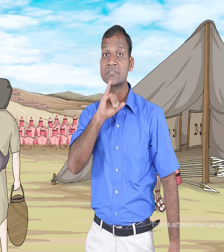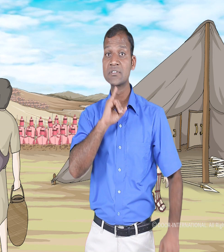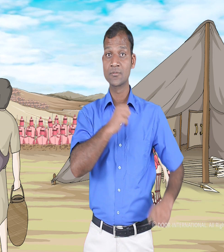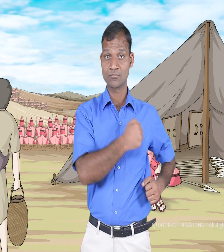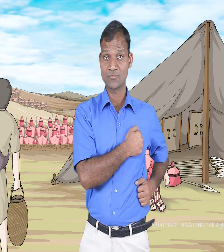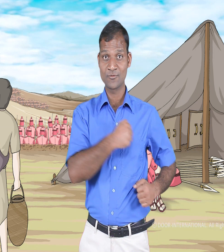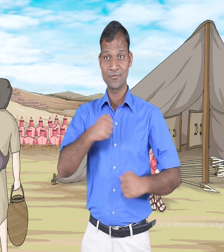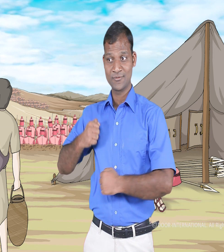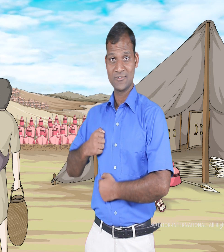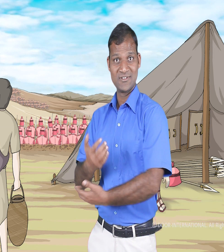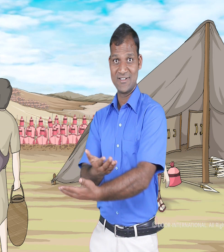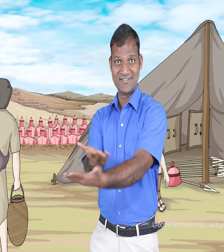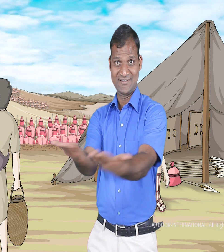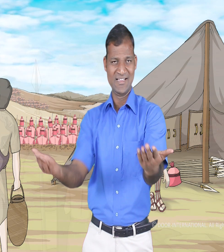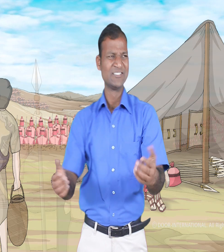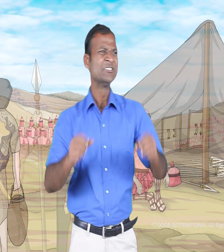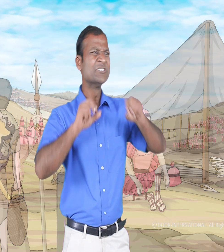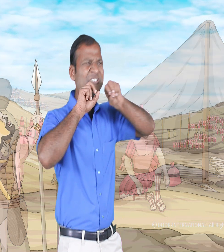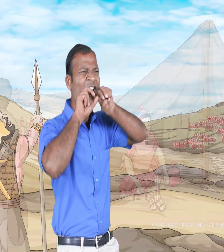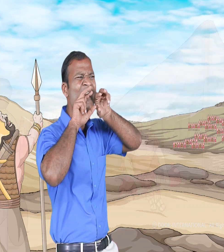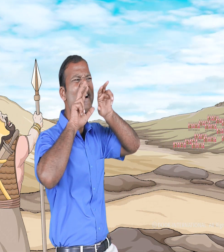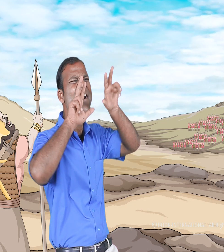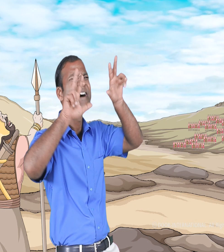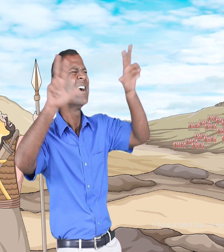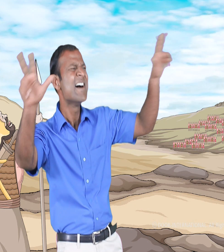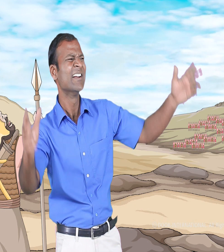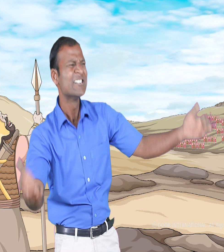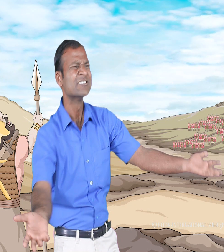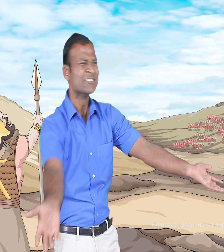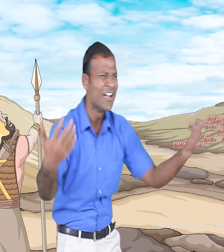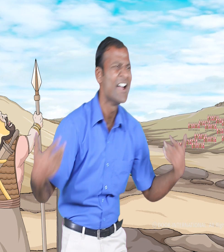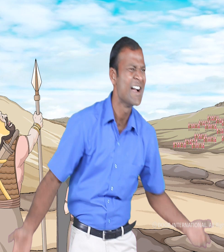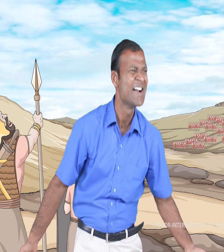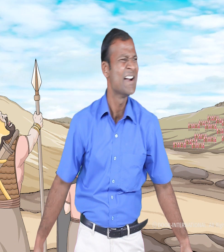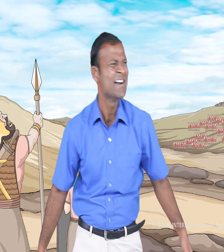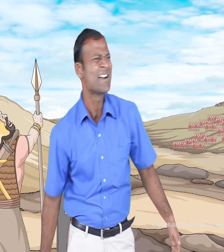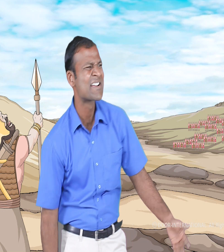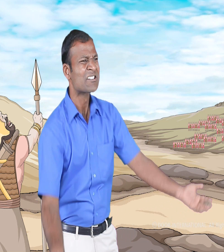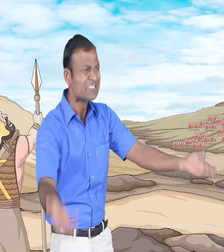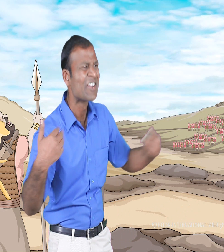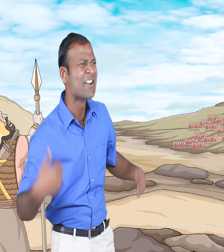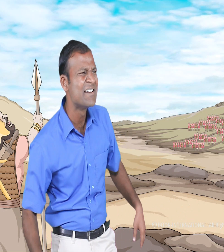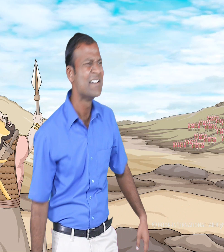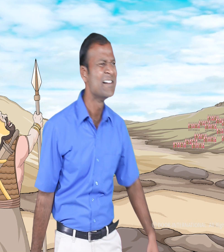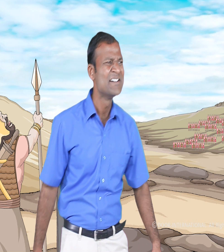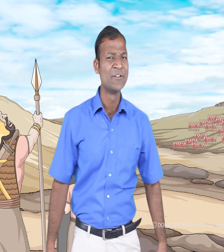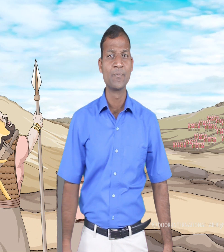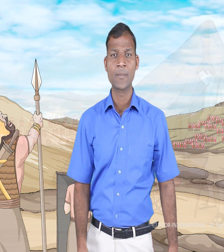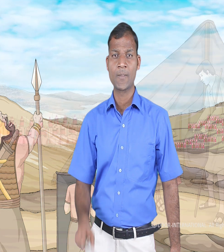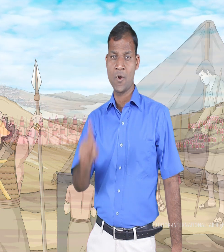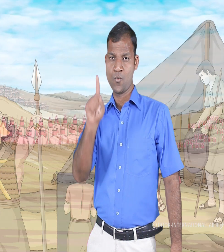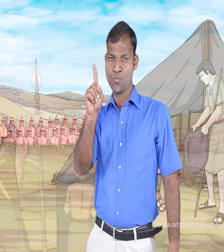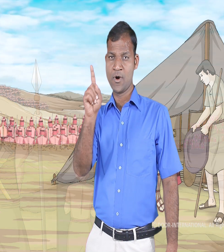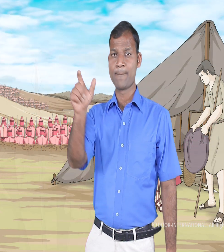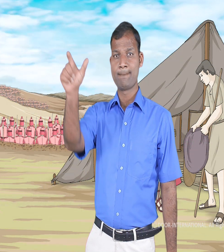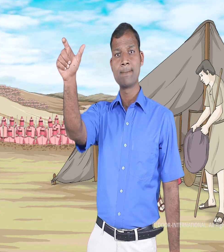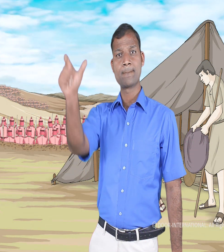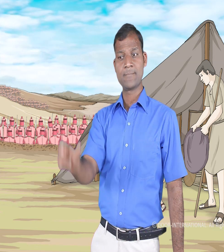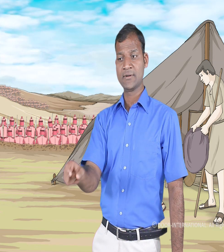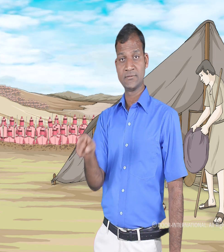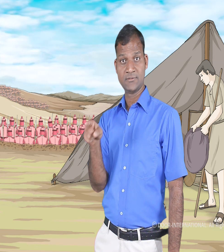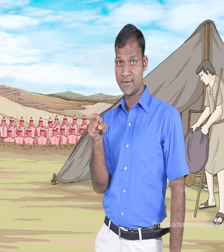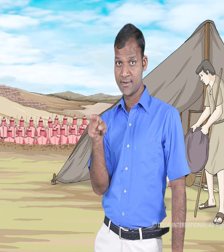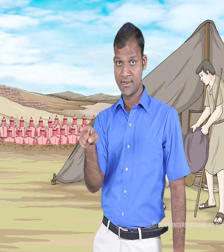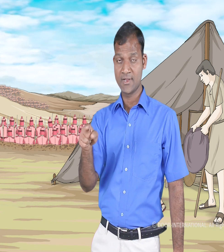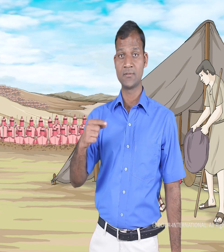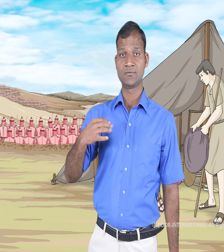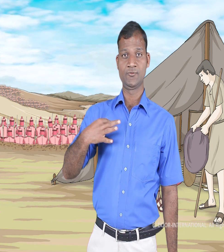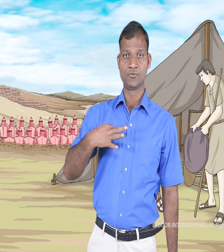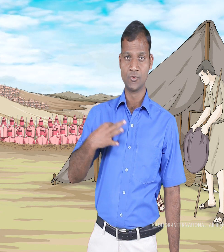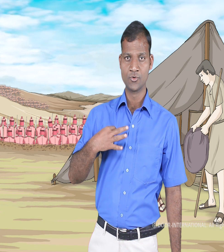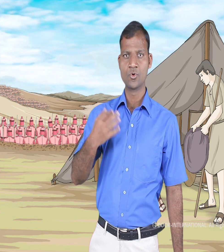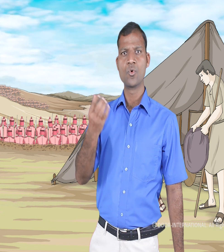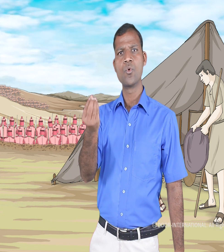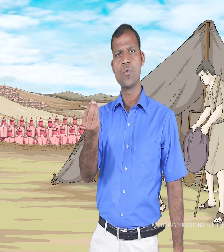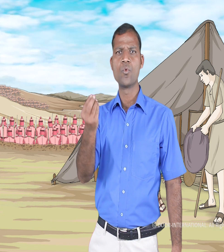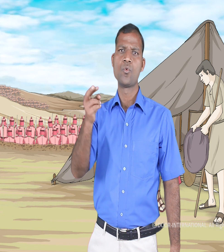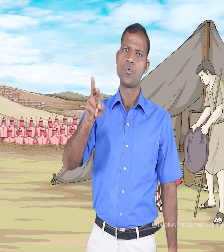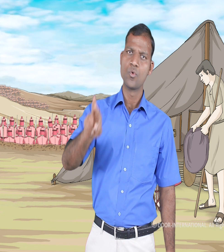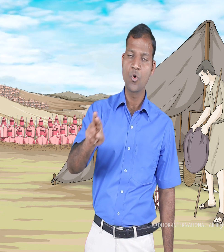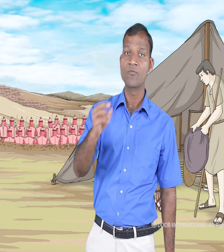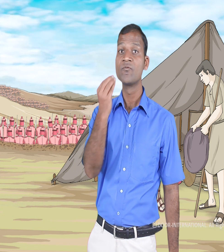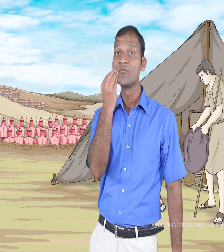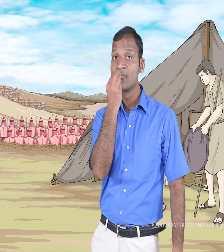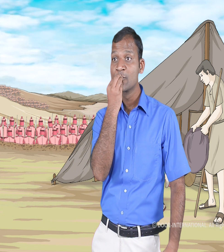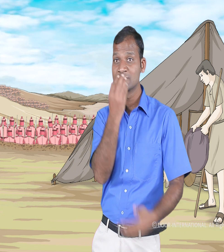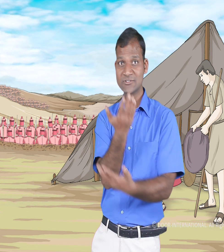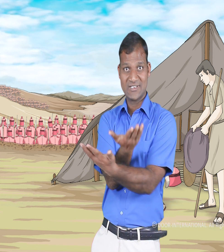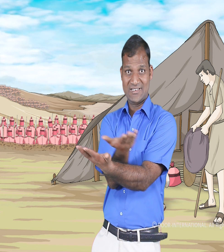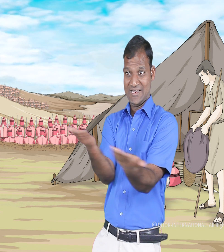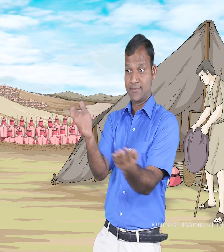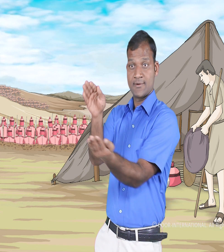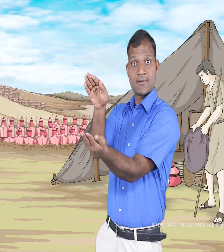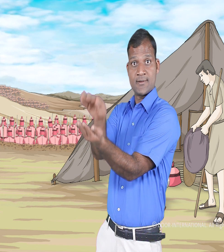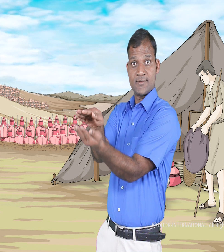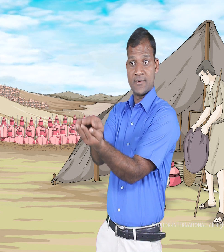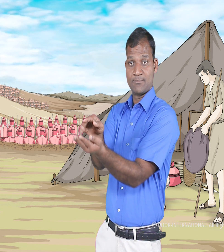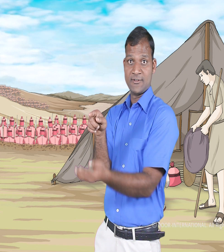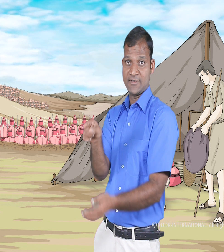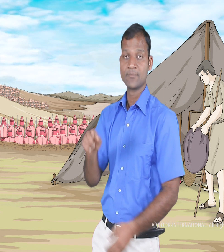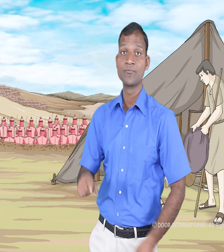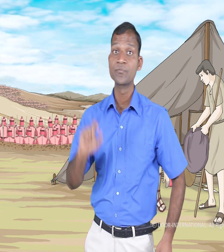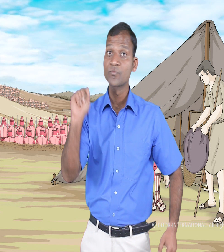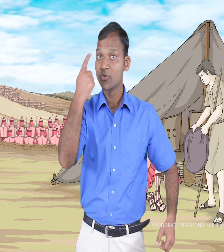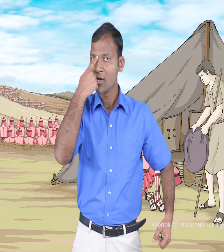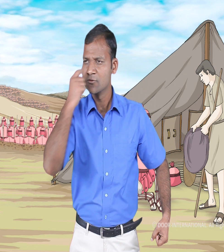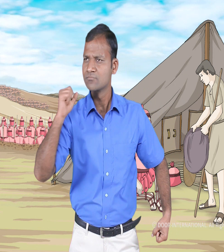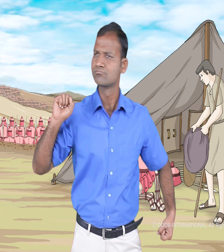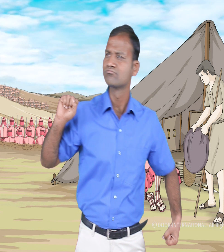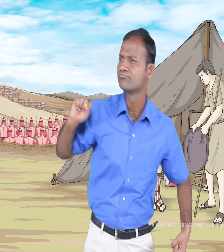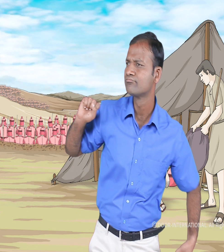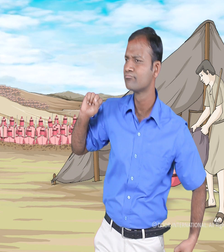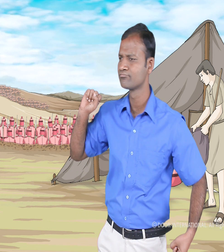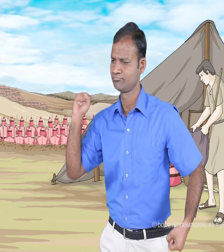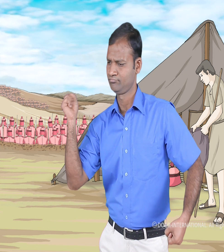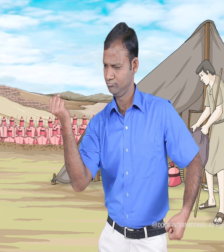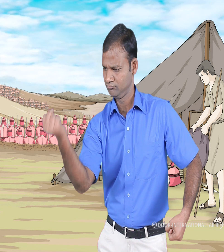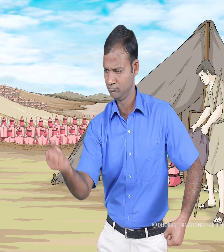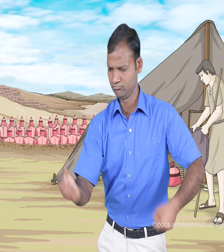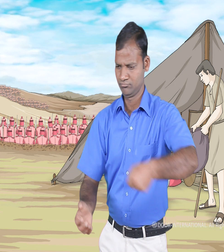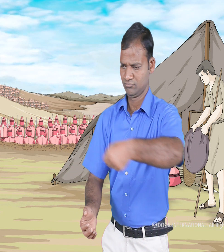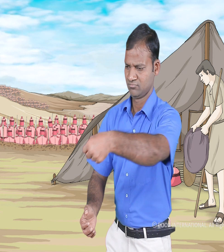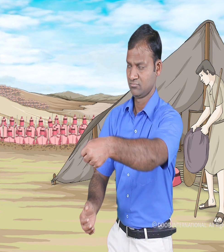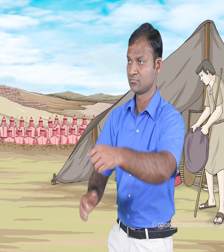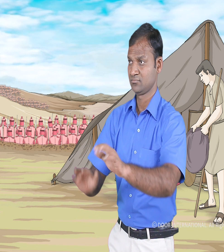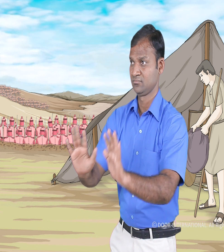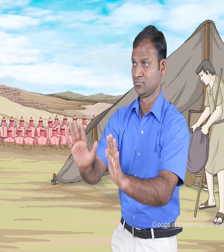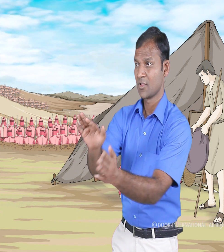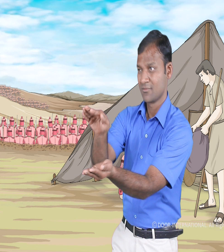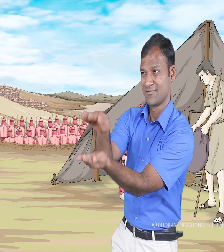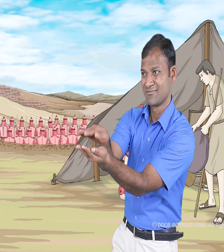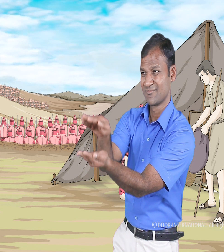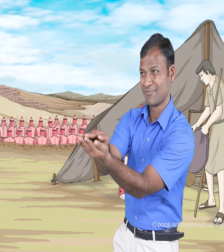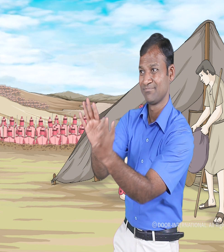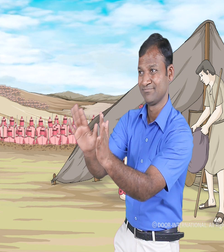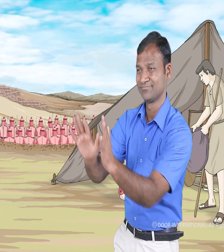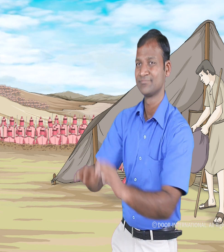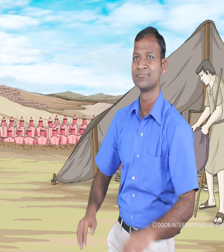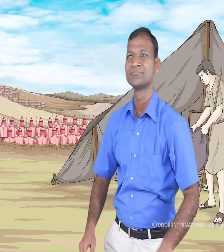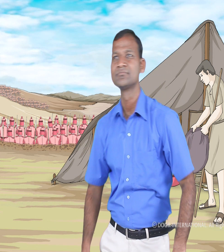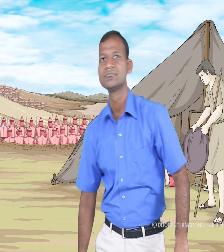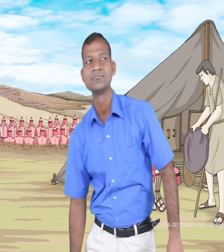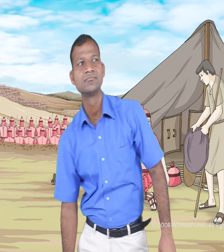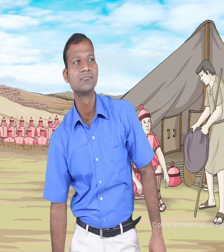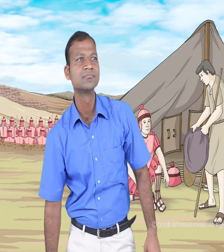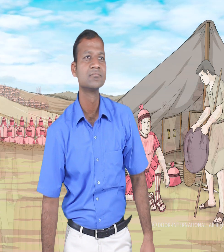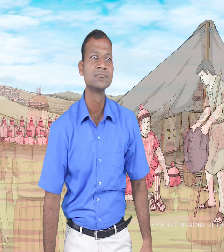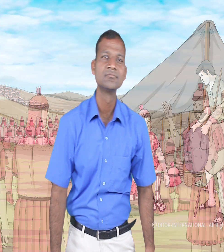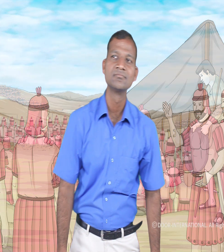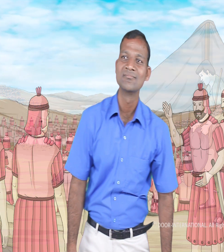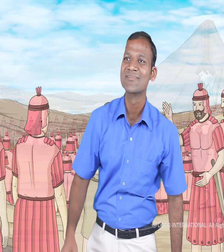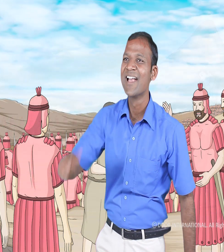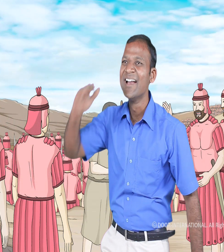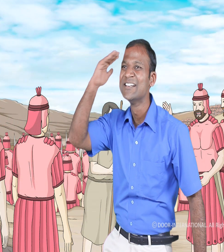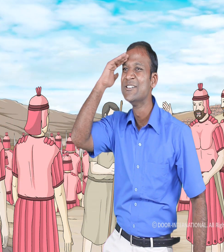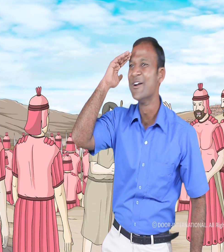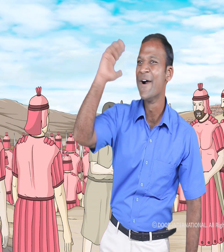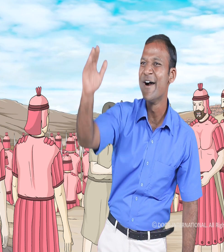And Israel and the Philistines arrayed in formation against each other. Then David left his supplies in the care of the quartermaster and ran to the battle line.